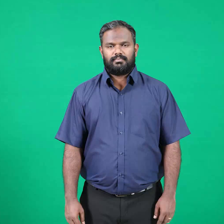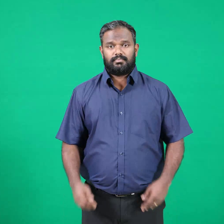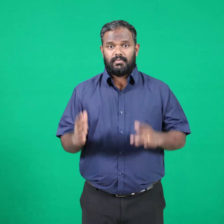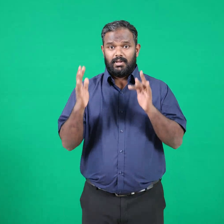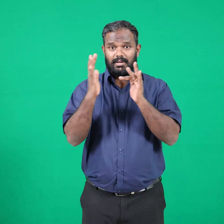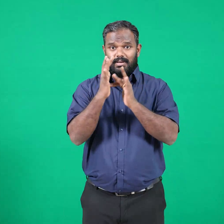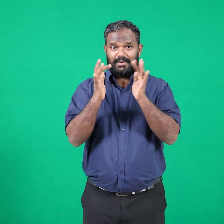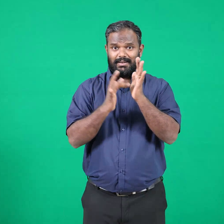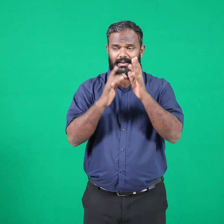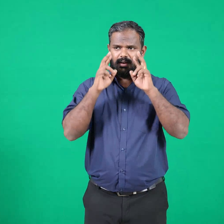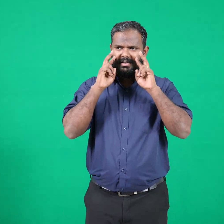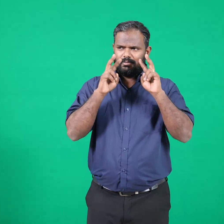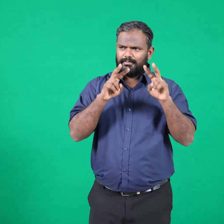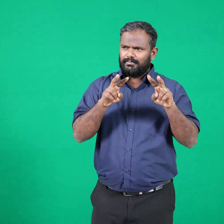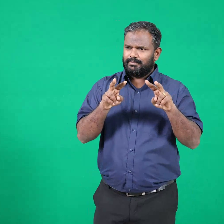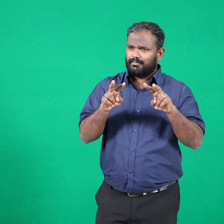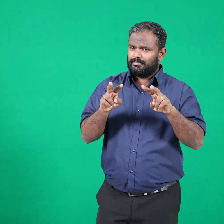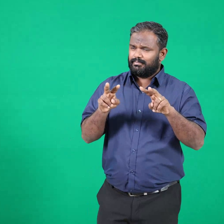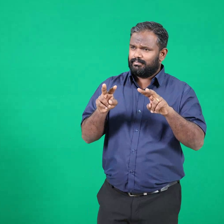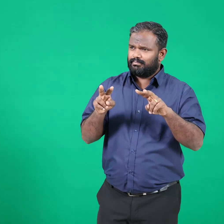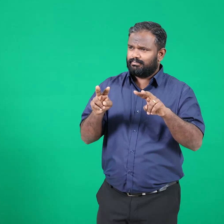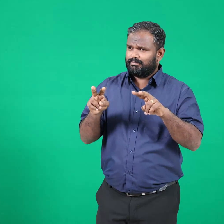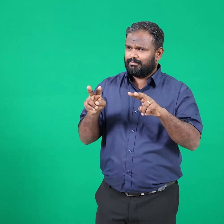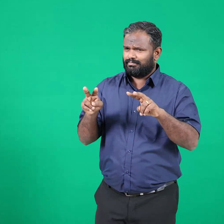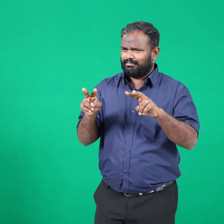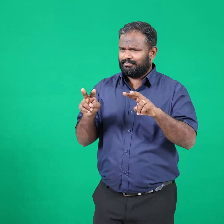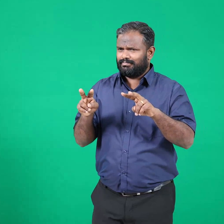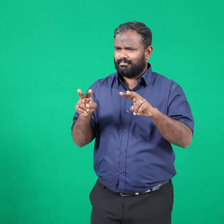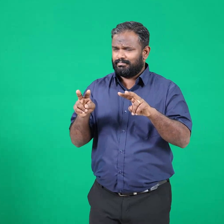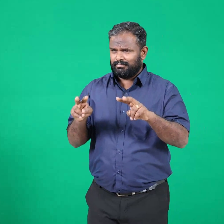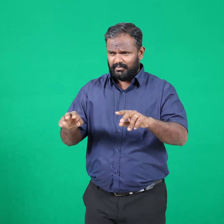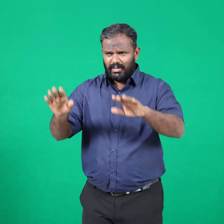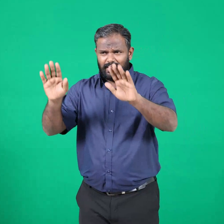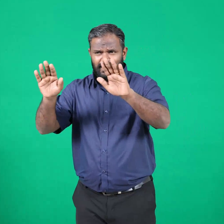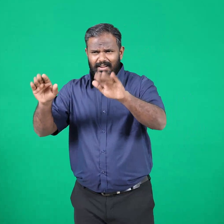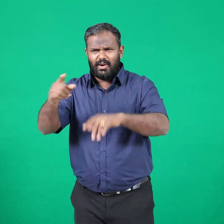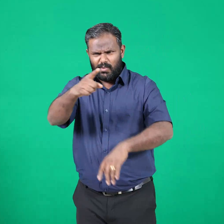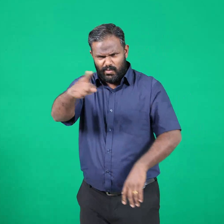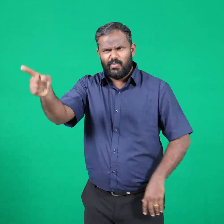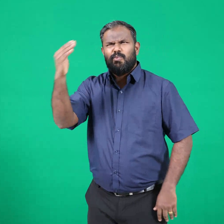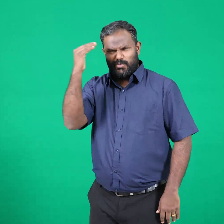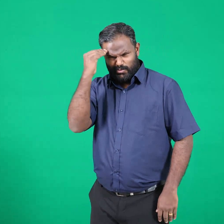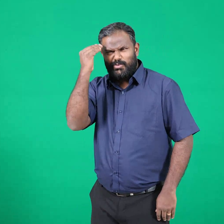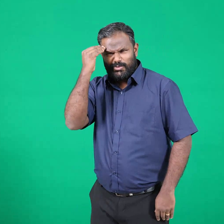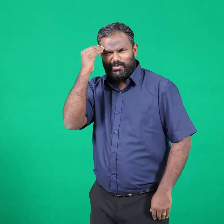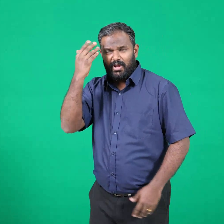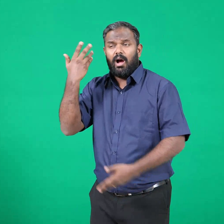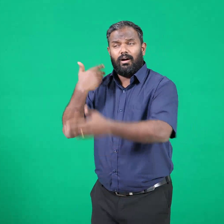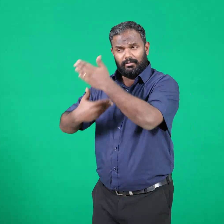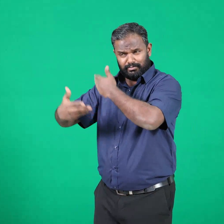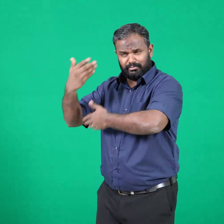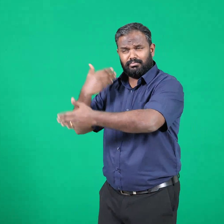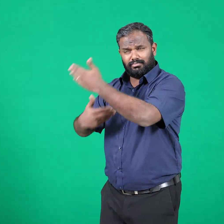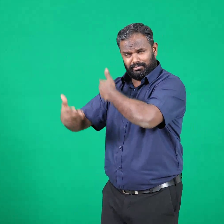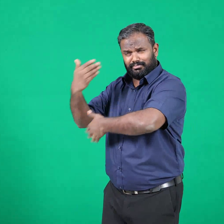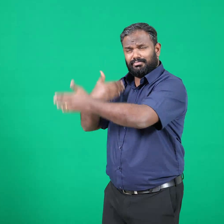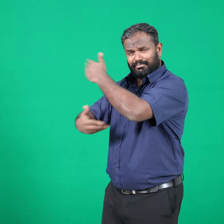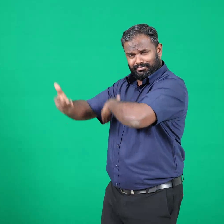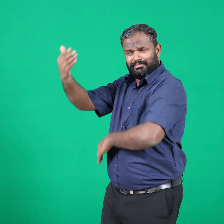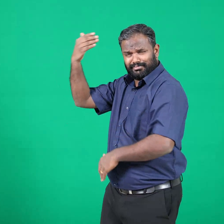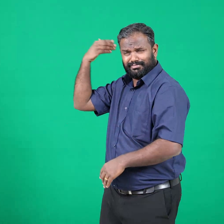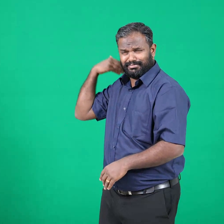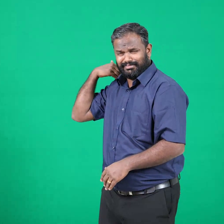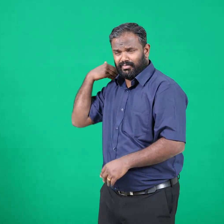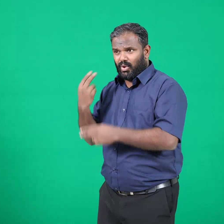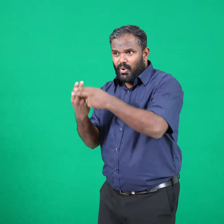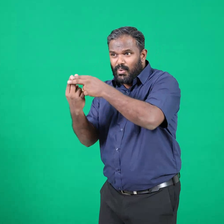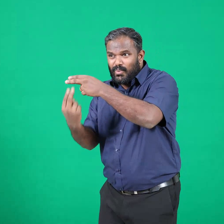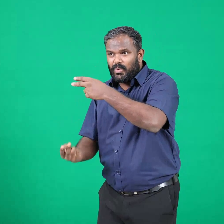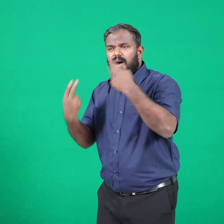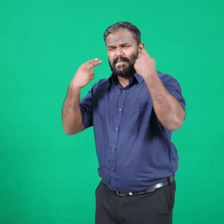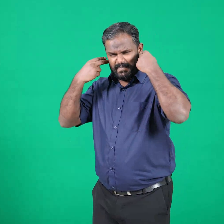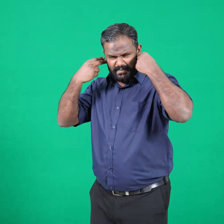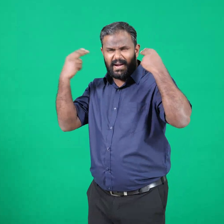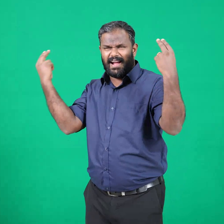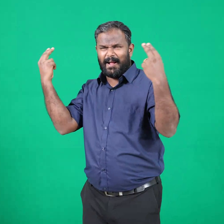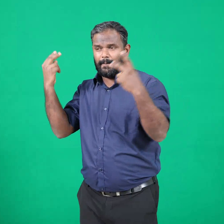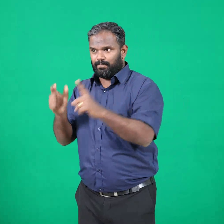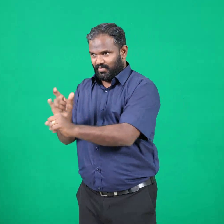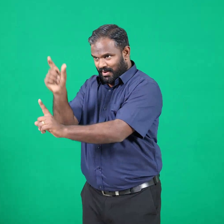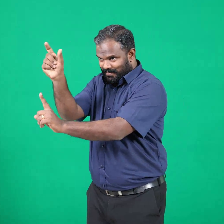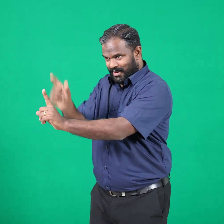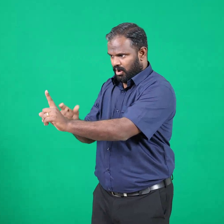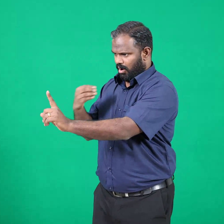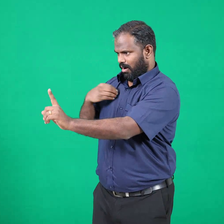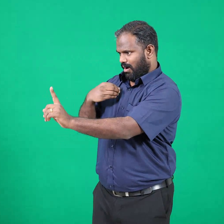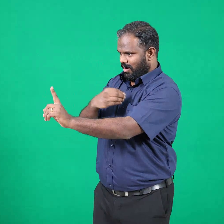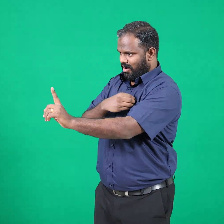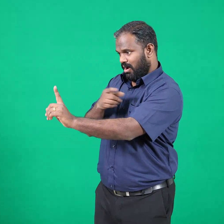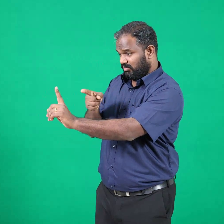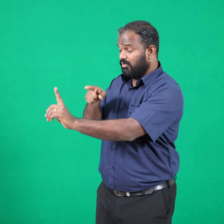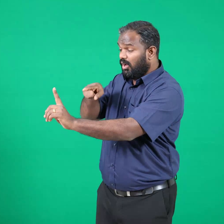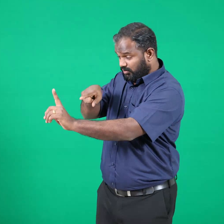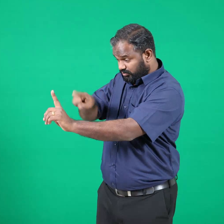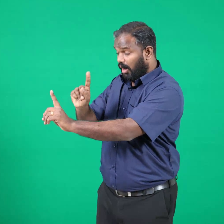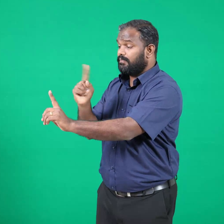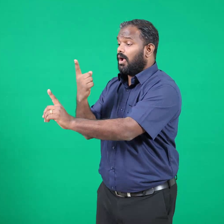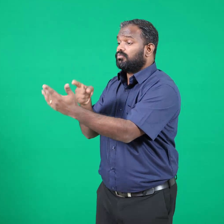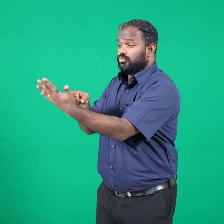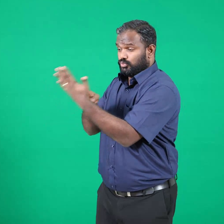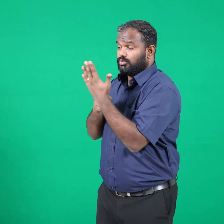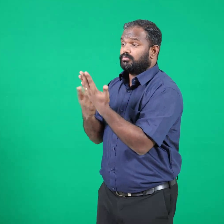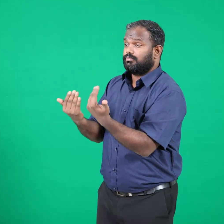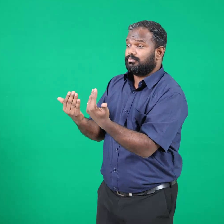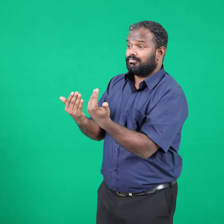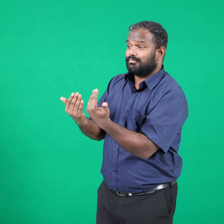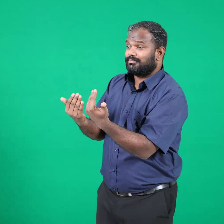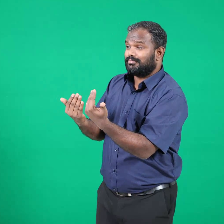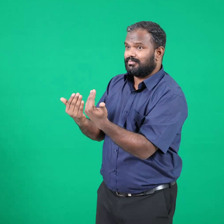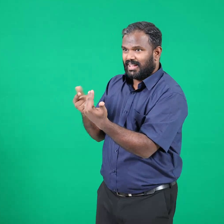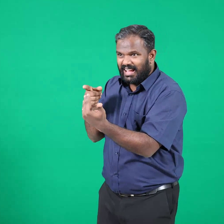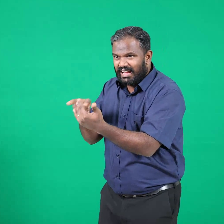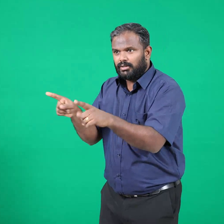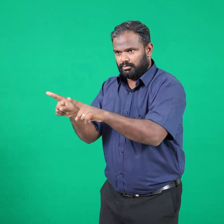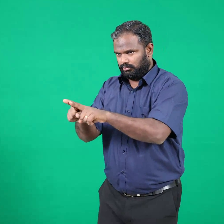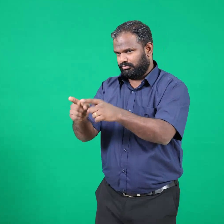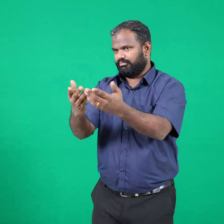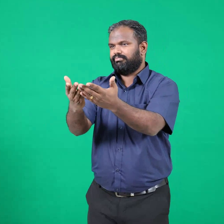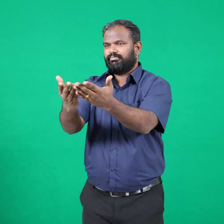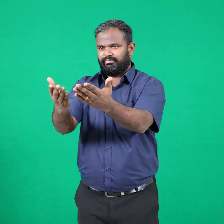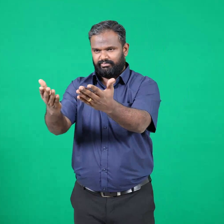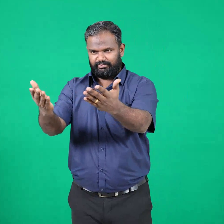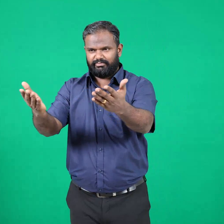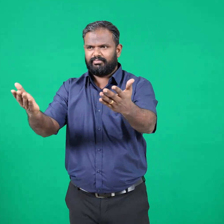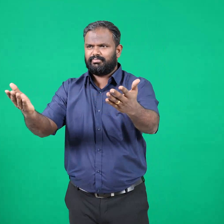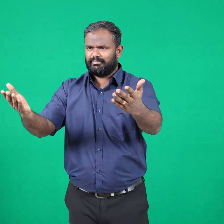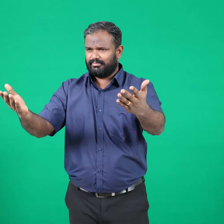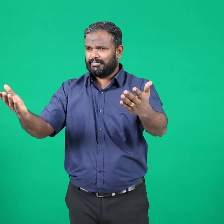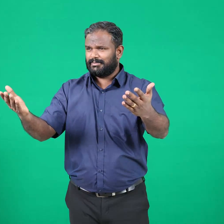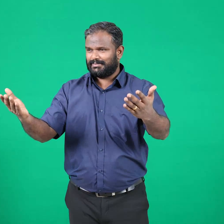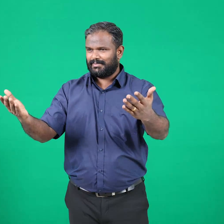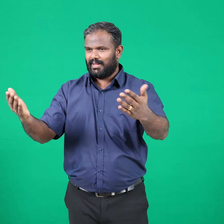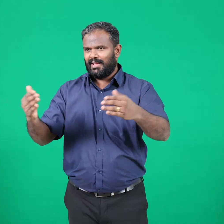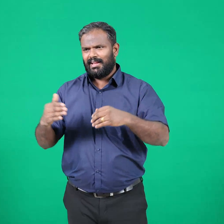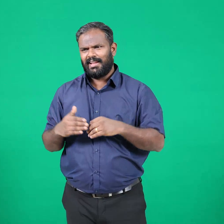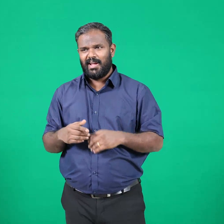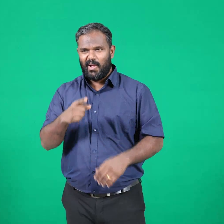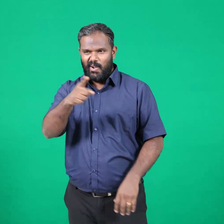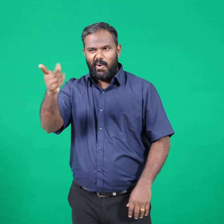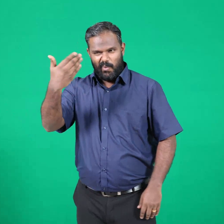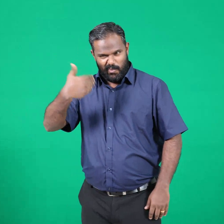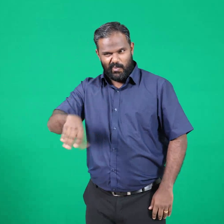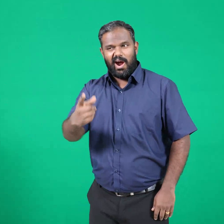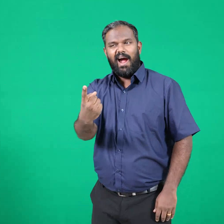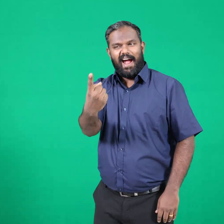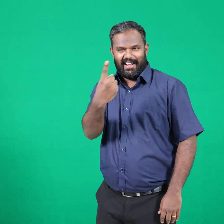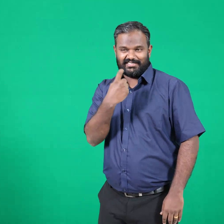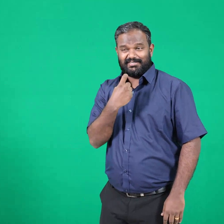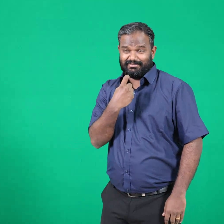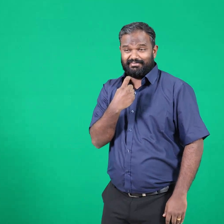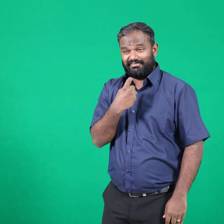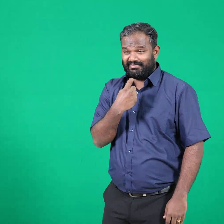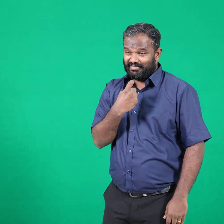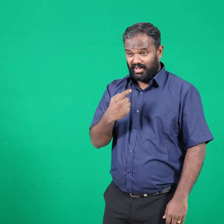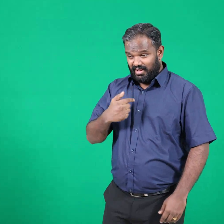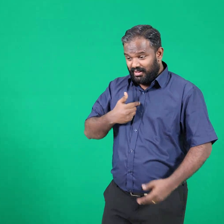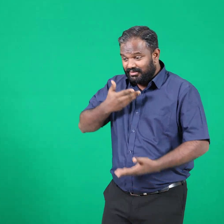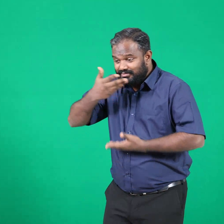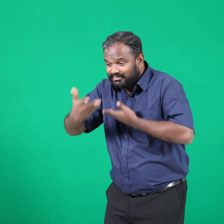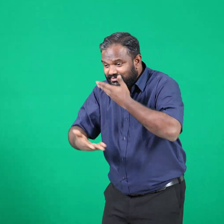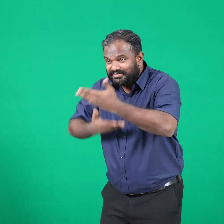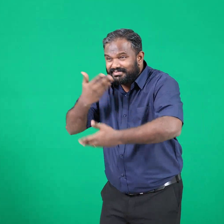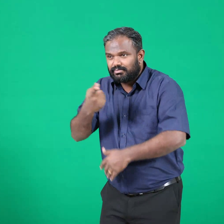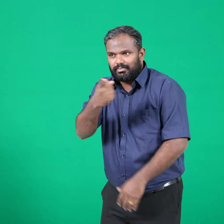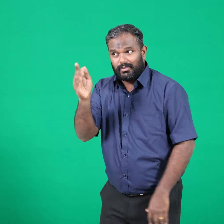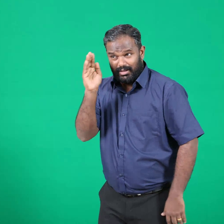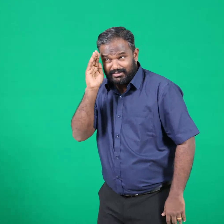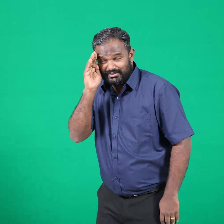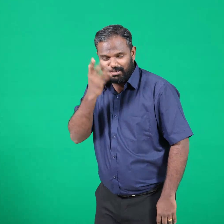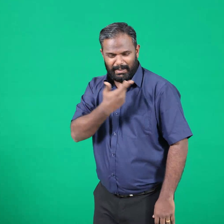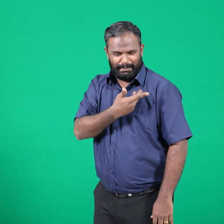Jesus said to them, "Surely you will quote this proverb to Me: ' Physician, heal yourself!